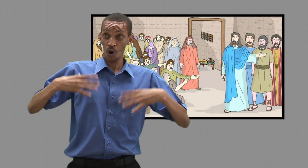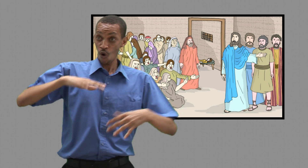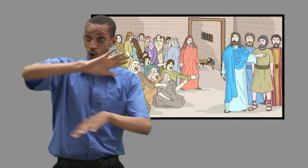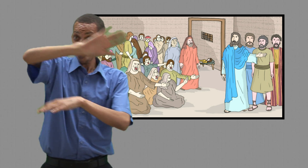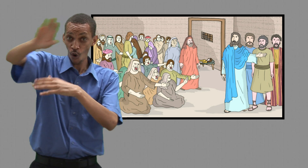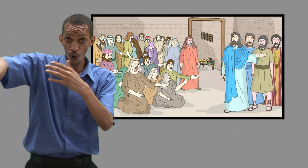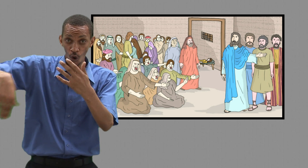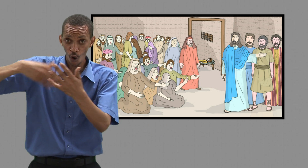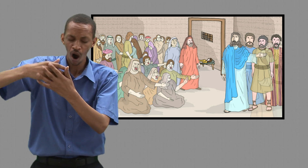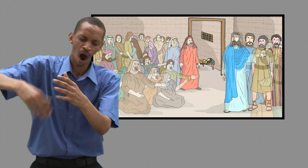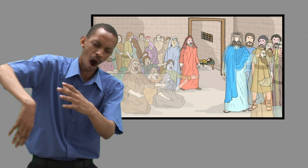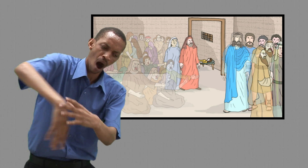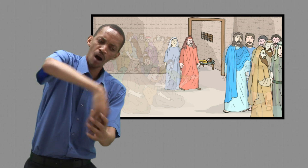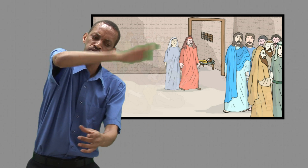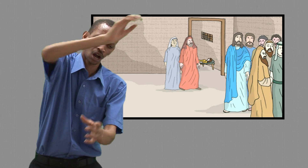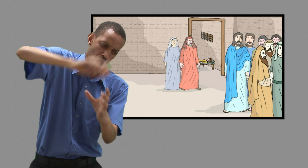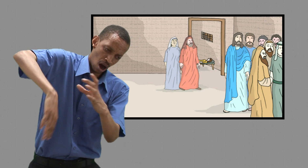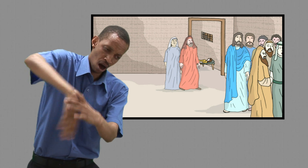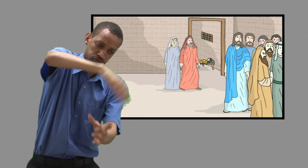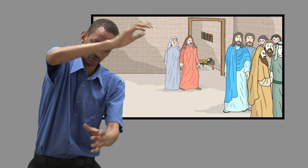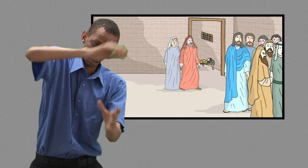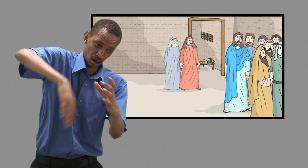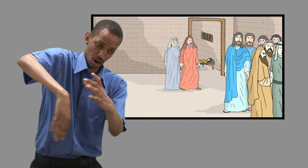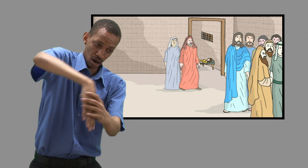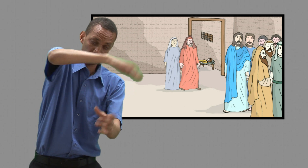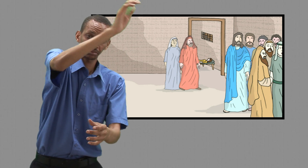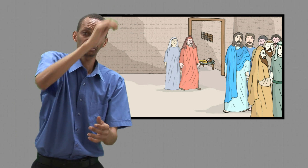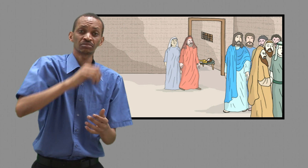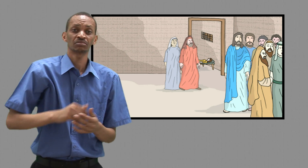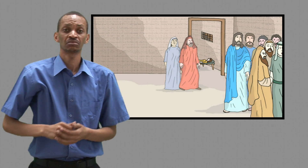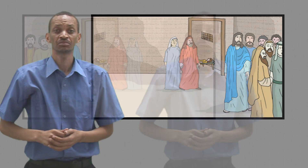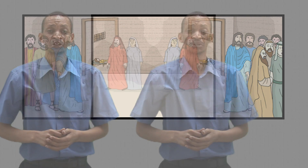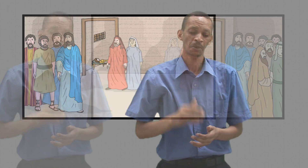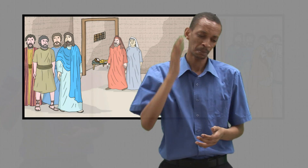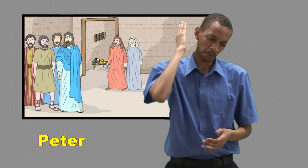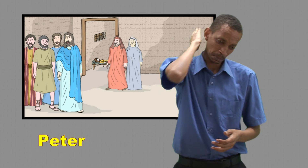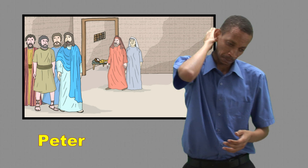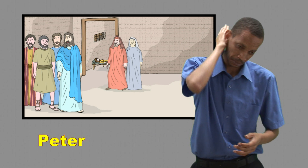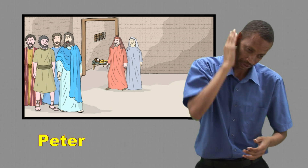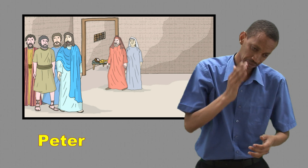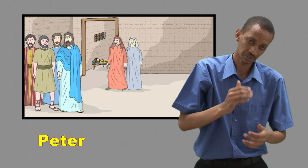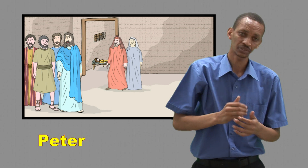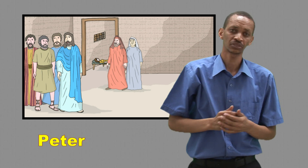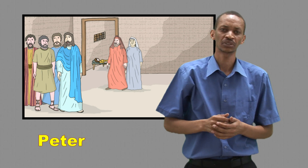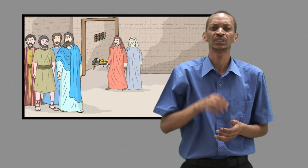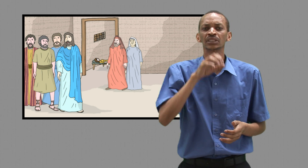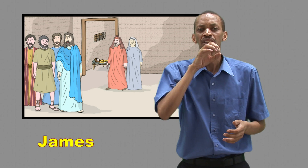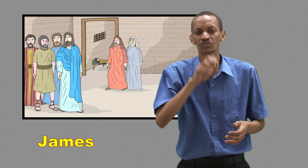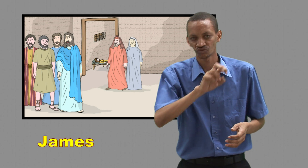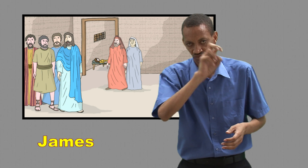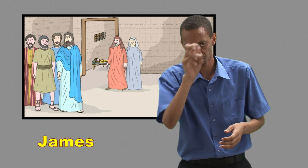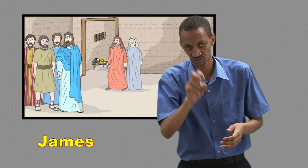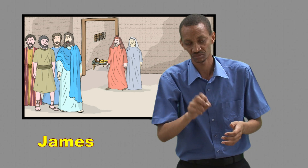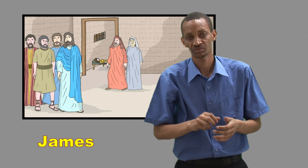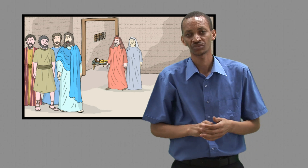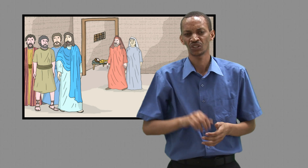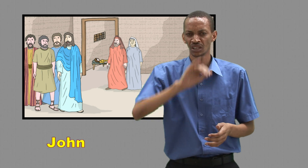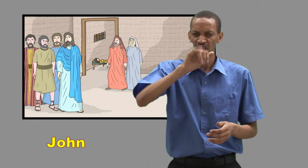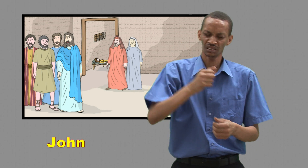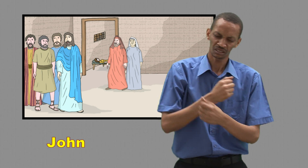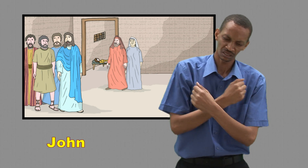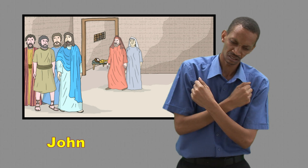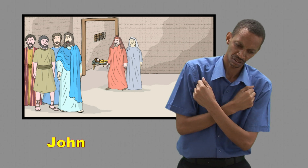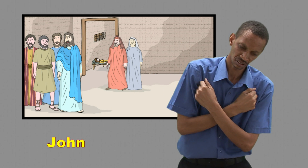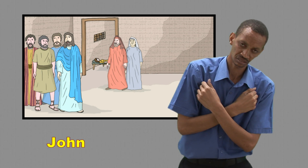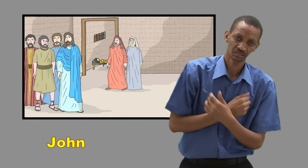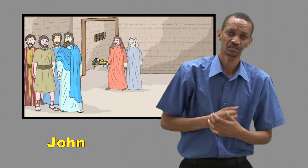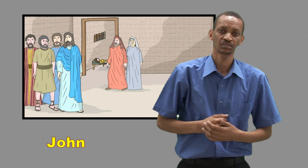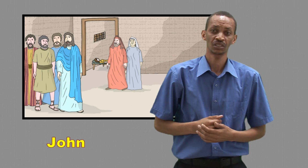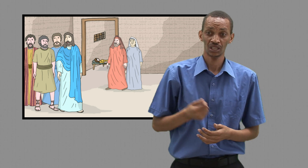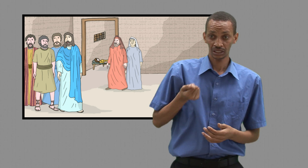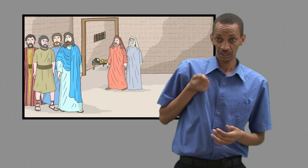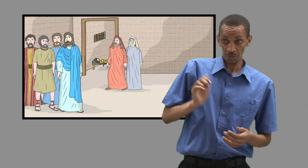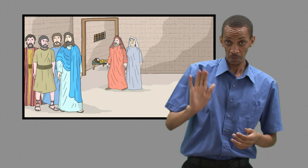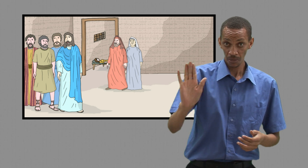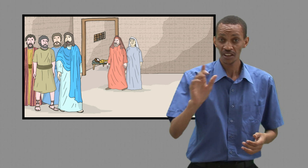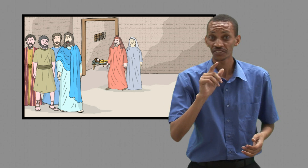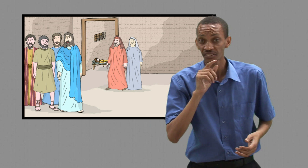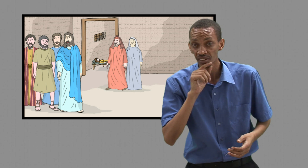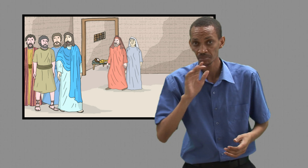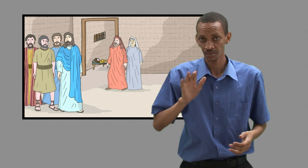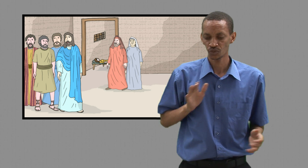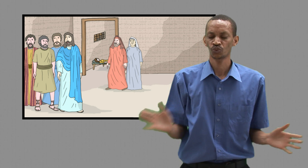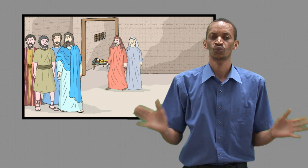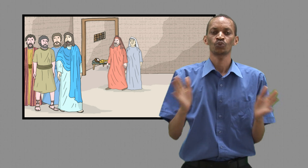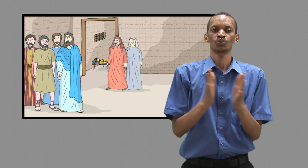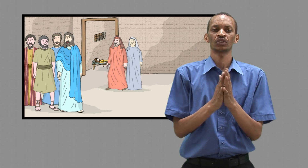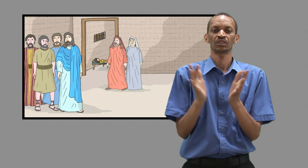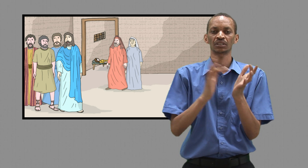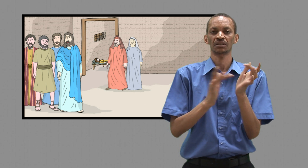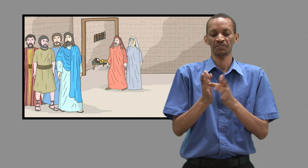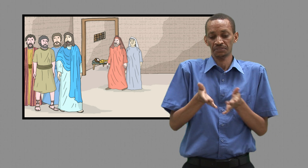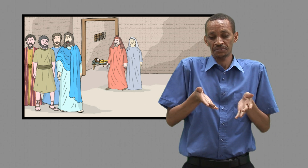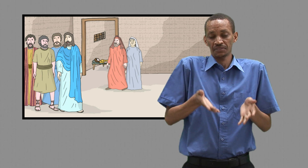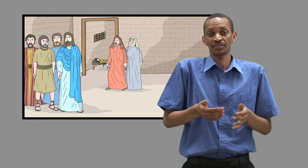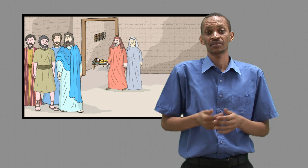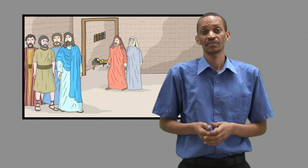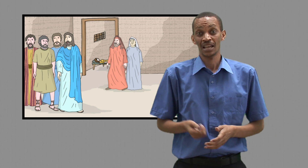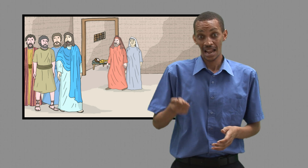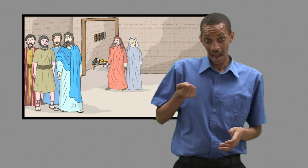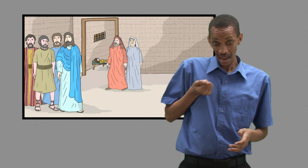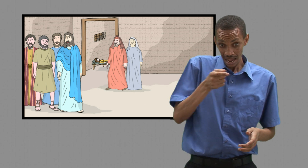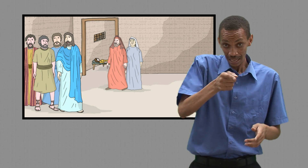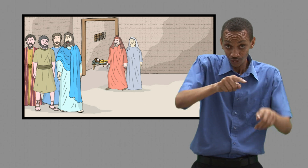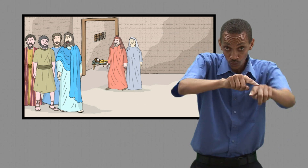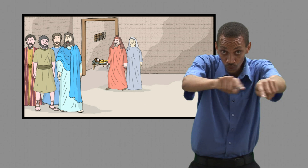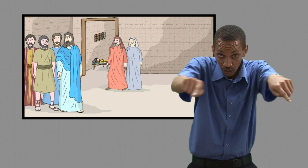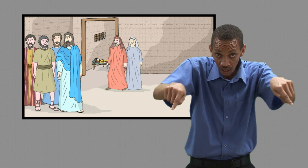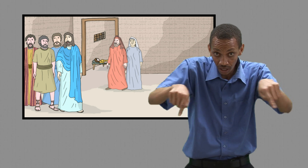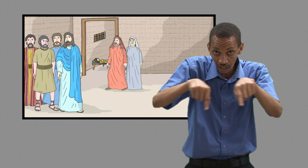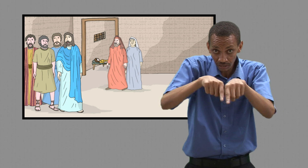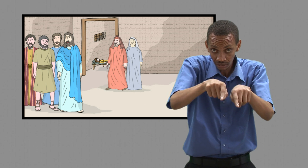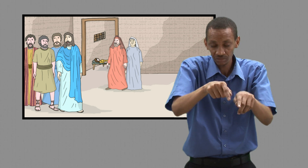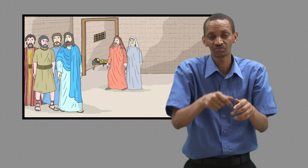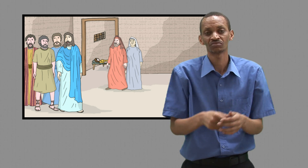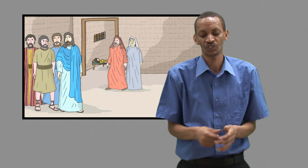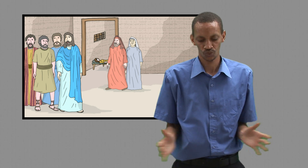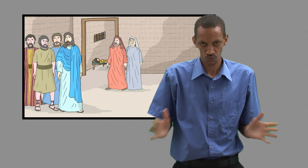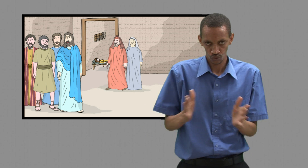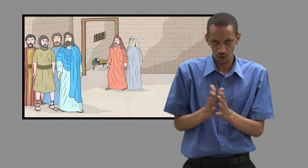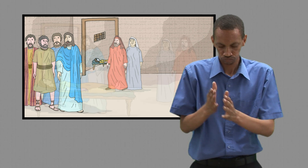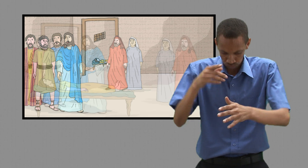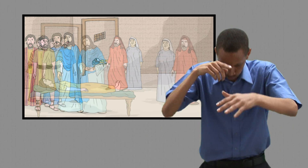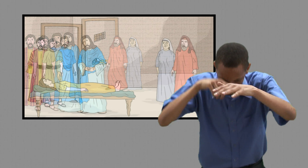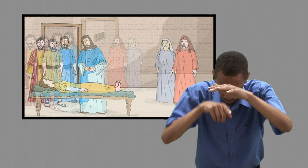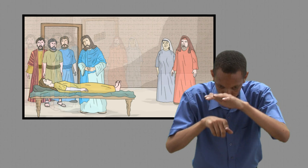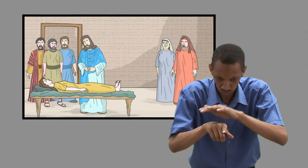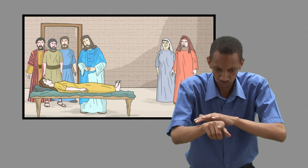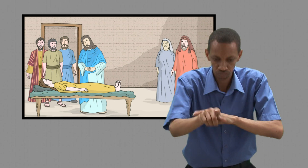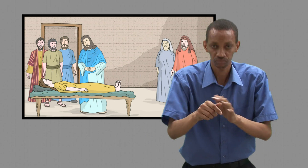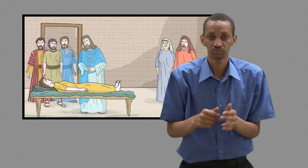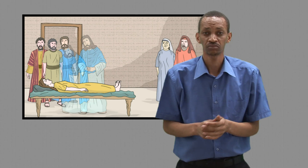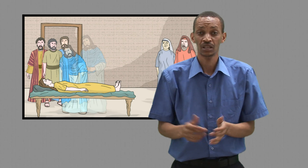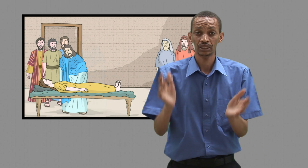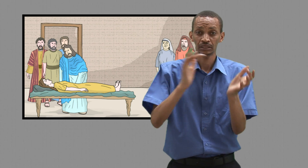After He had put them all outside, He took the child’s father and mother and His own companions, and went in to see the child.